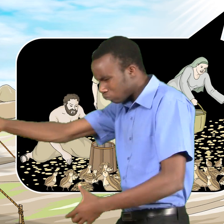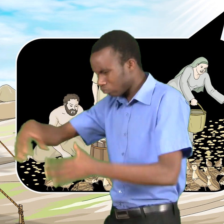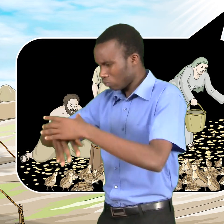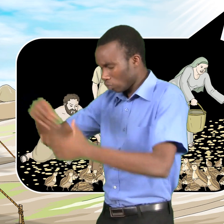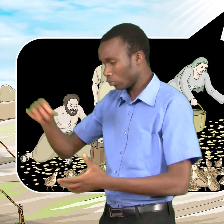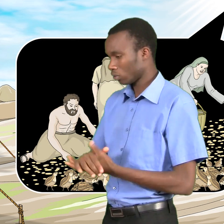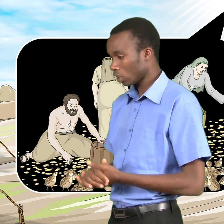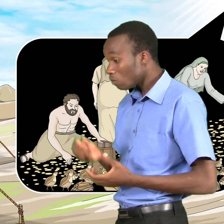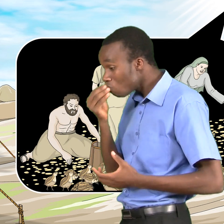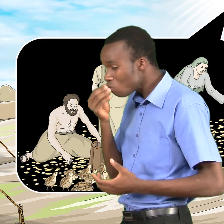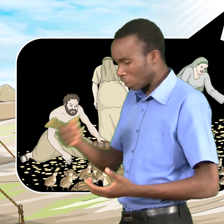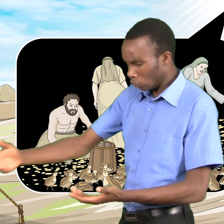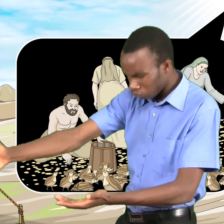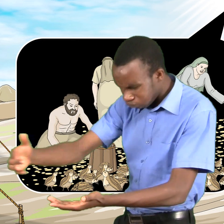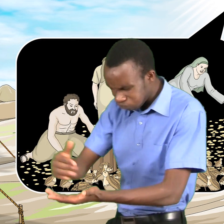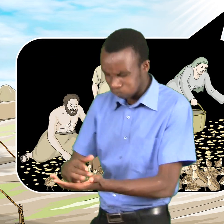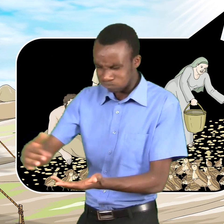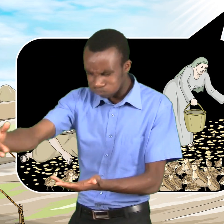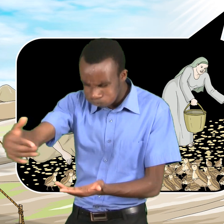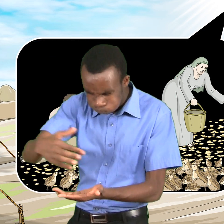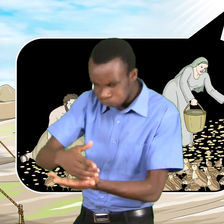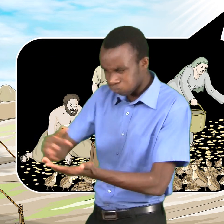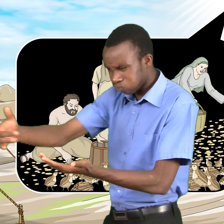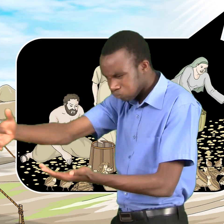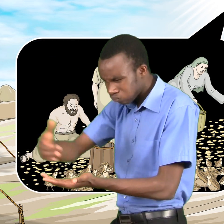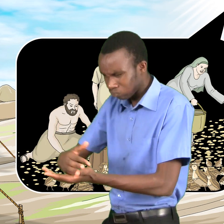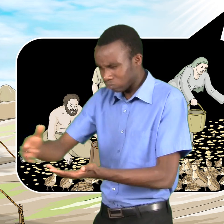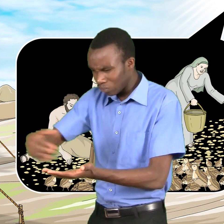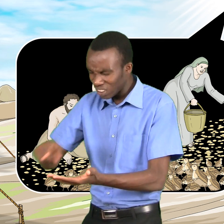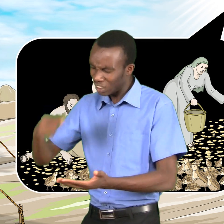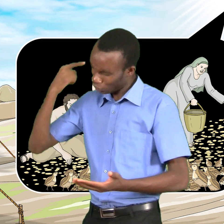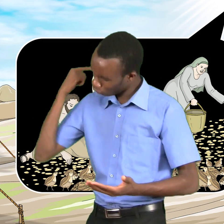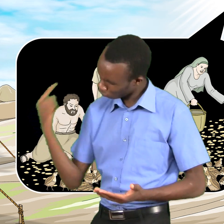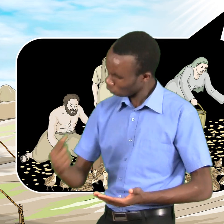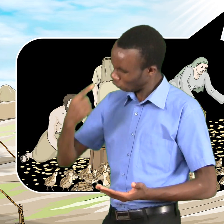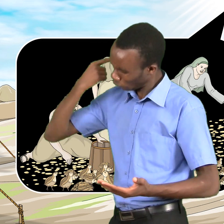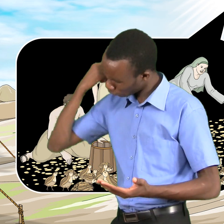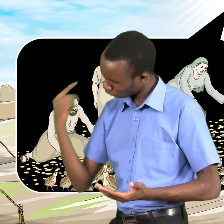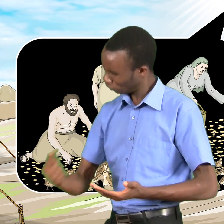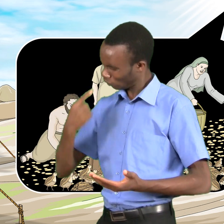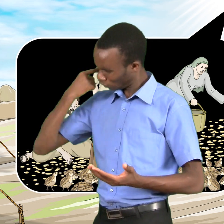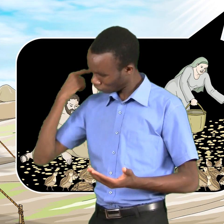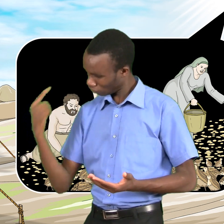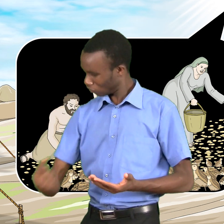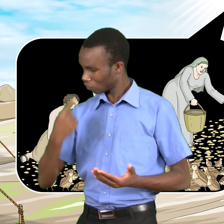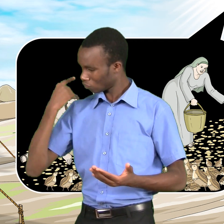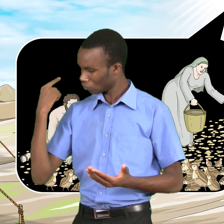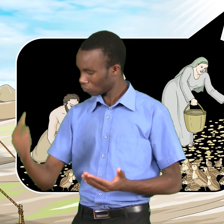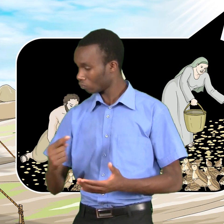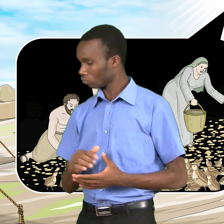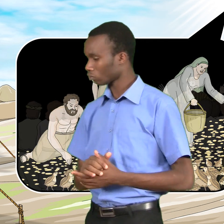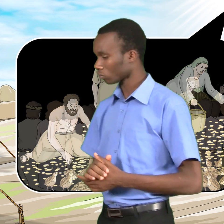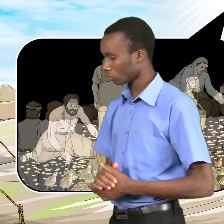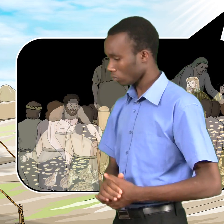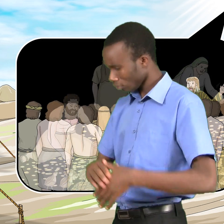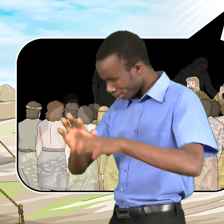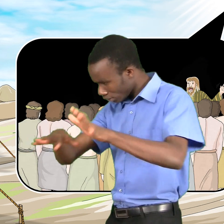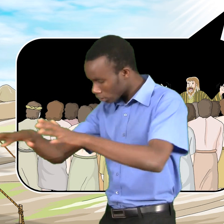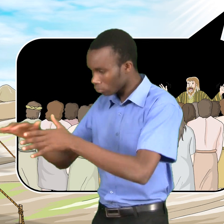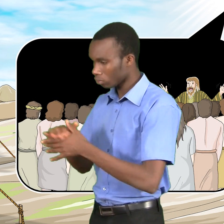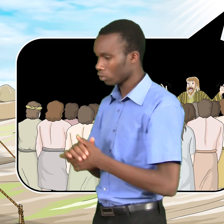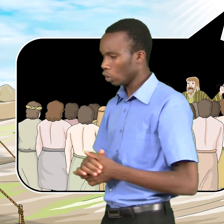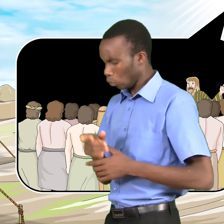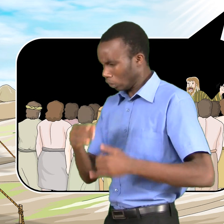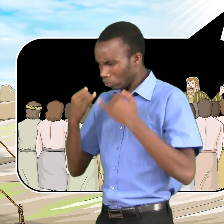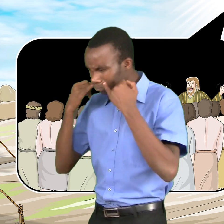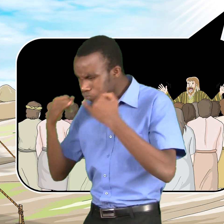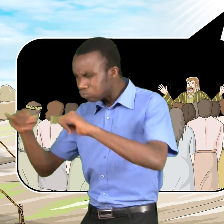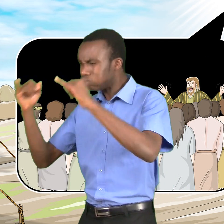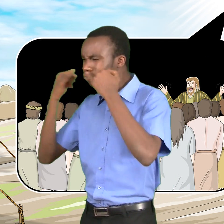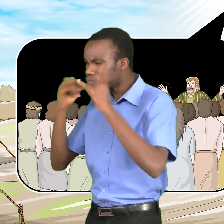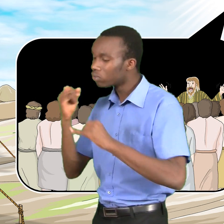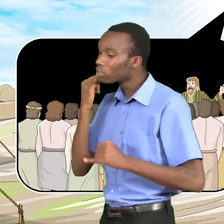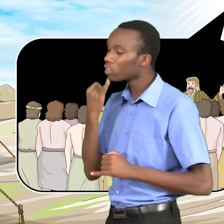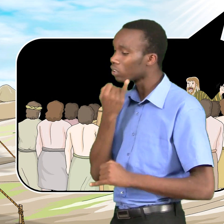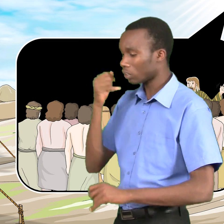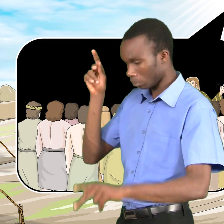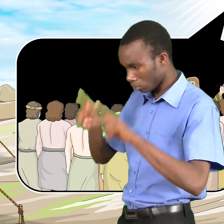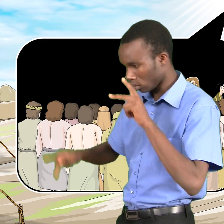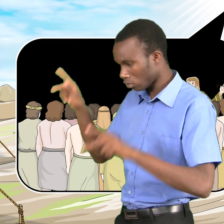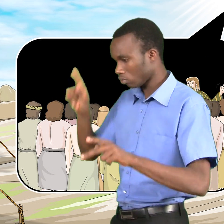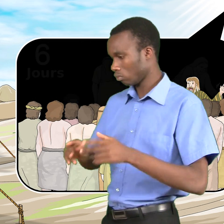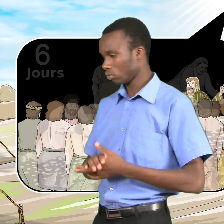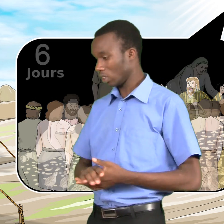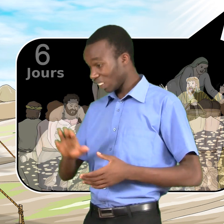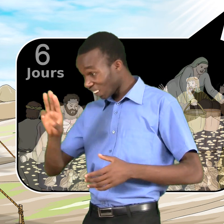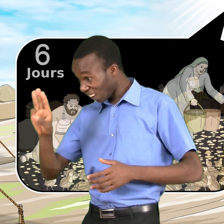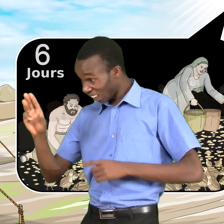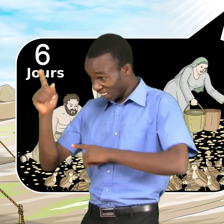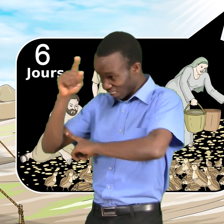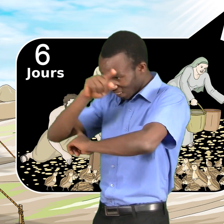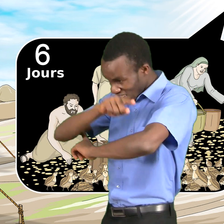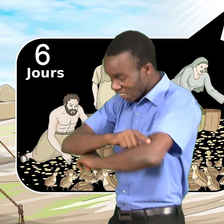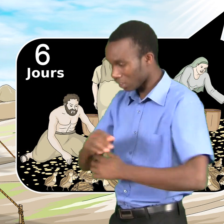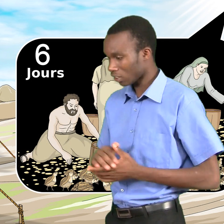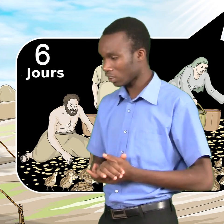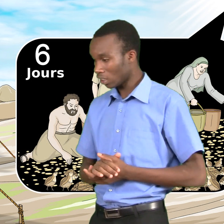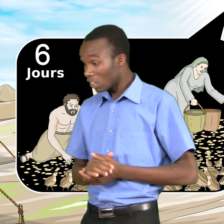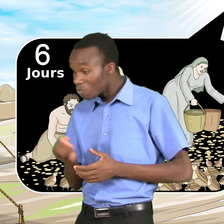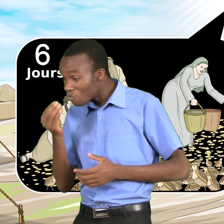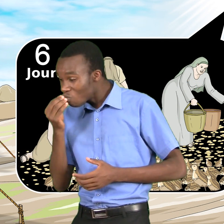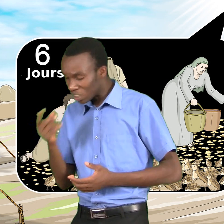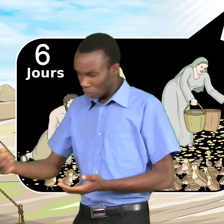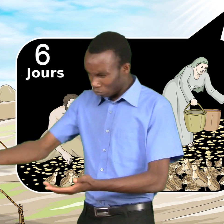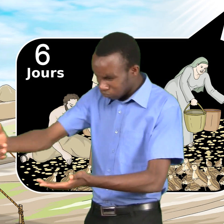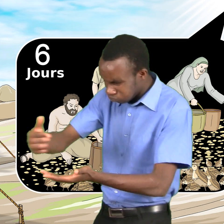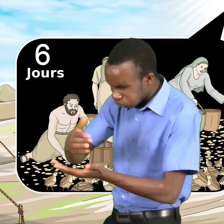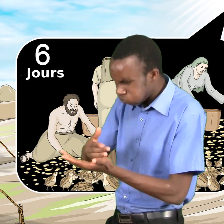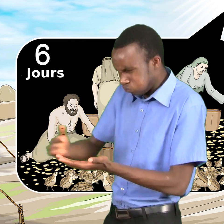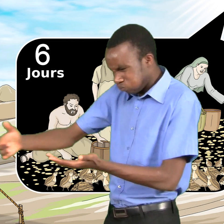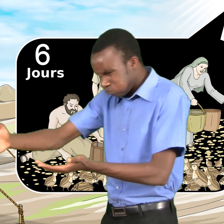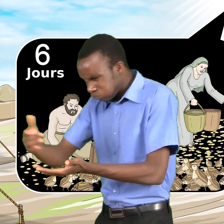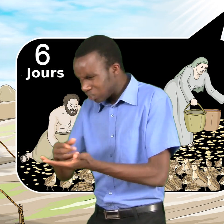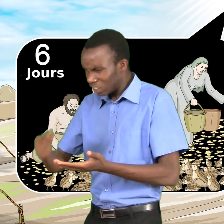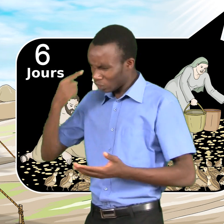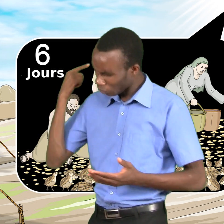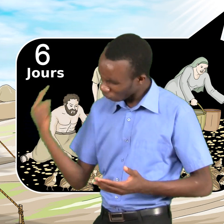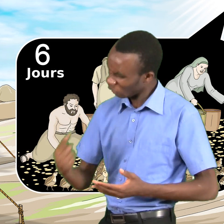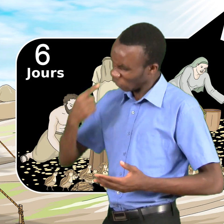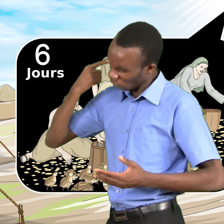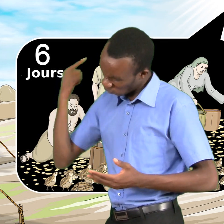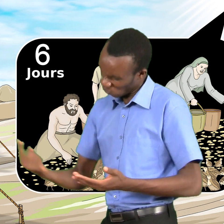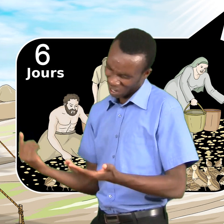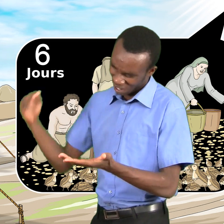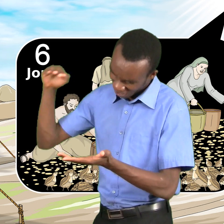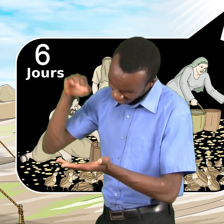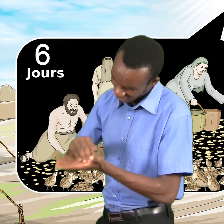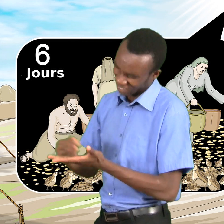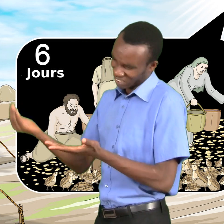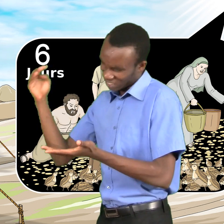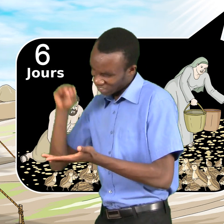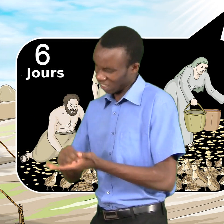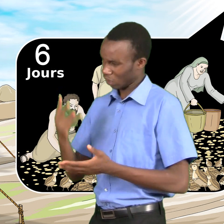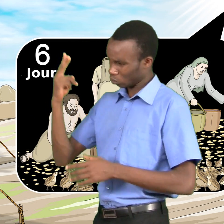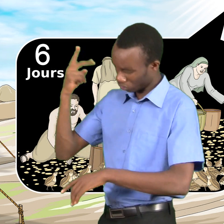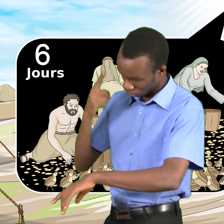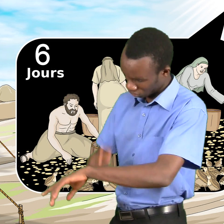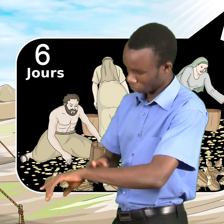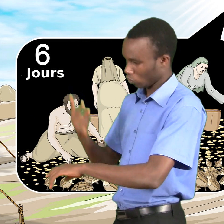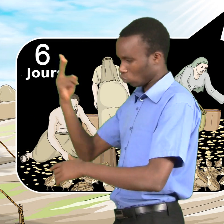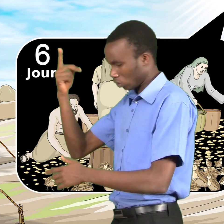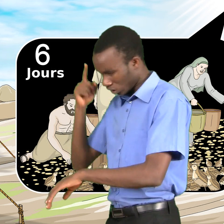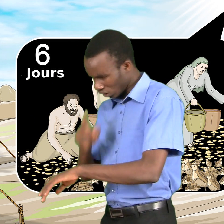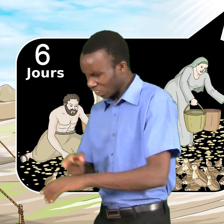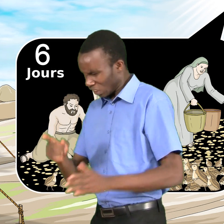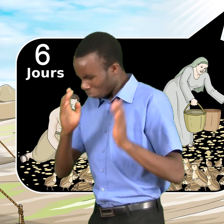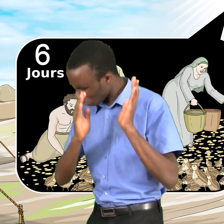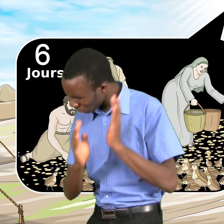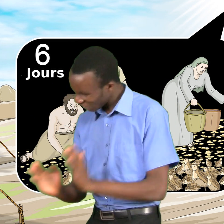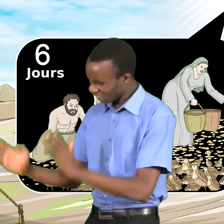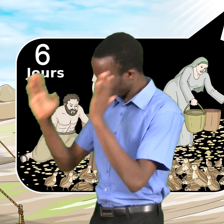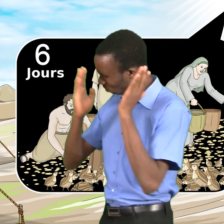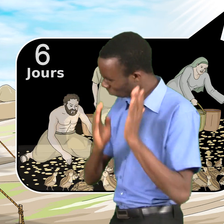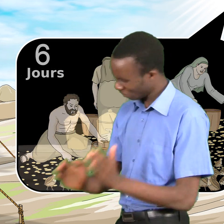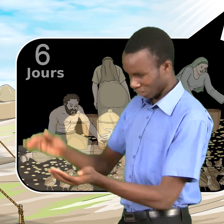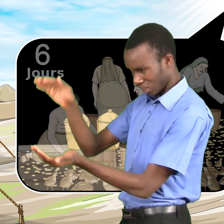In this way I will test whether or not they will follow My instructions.